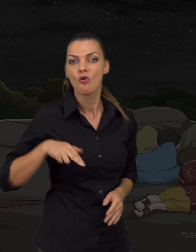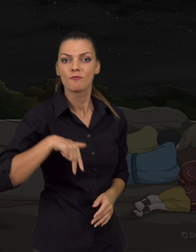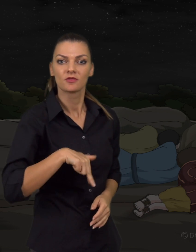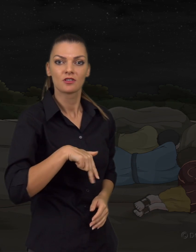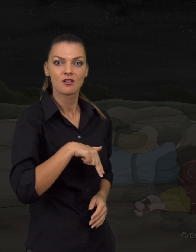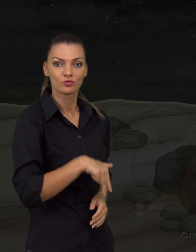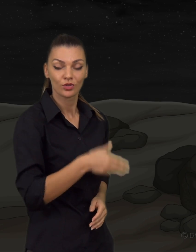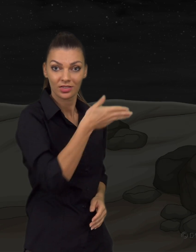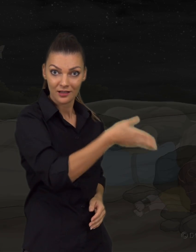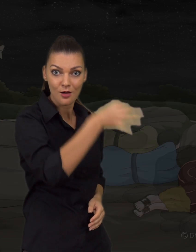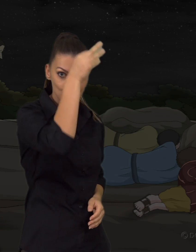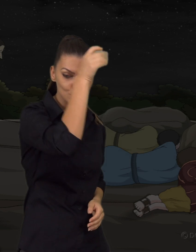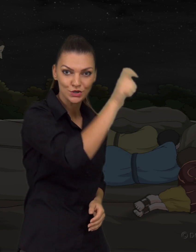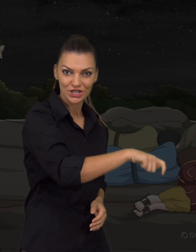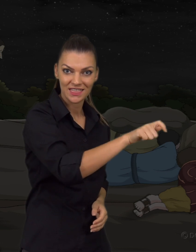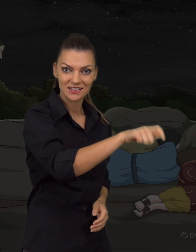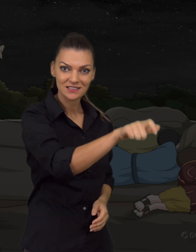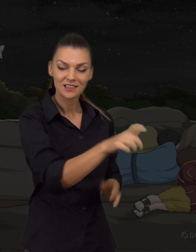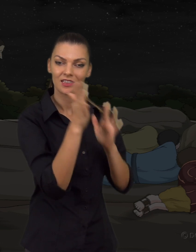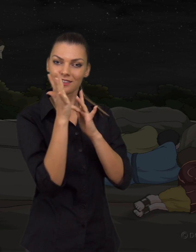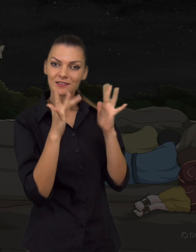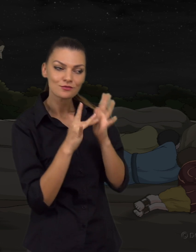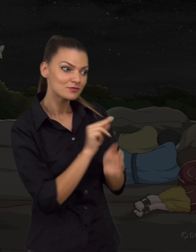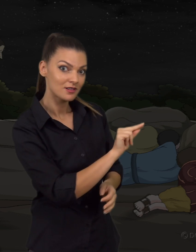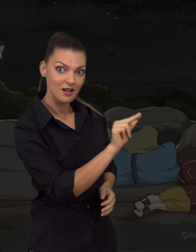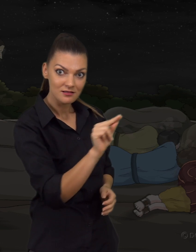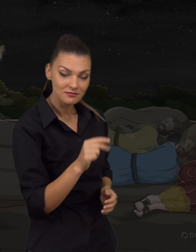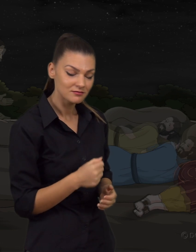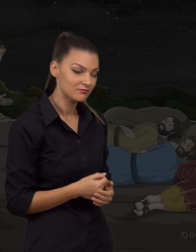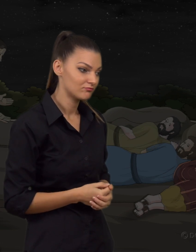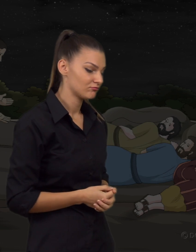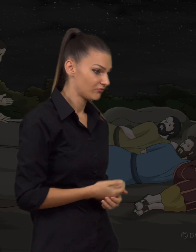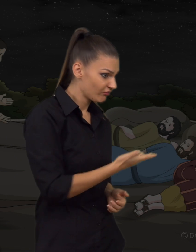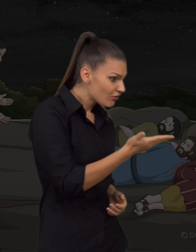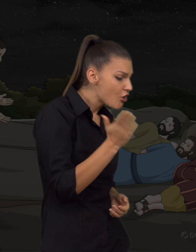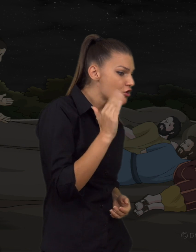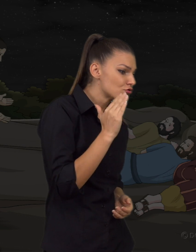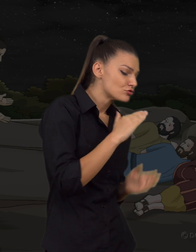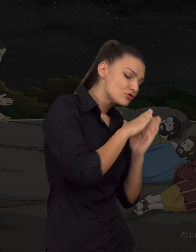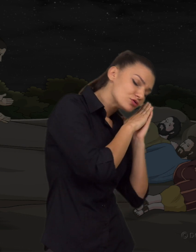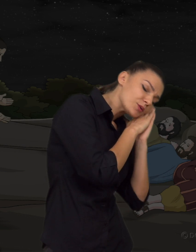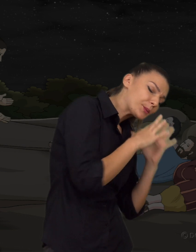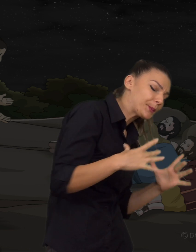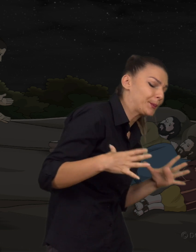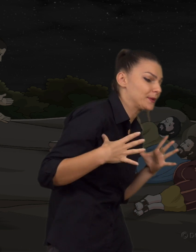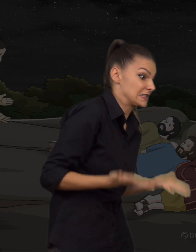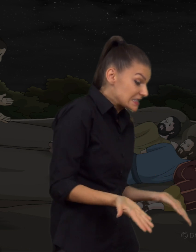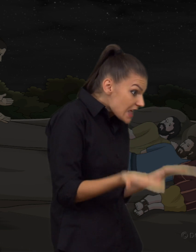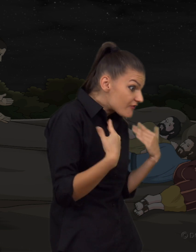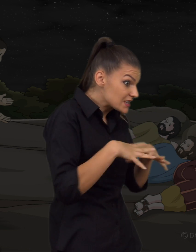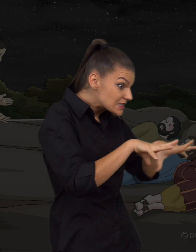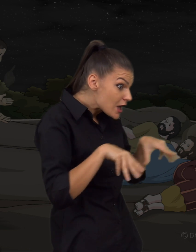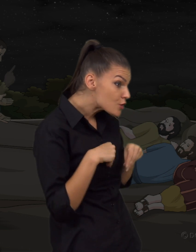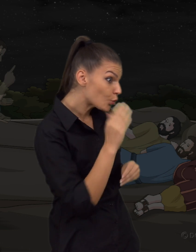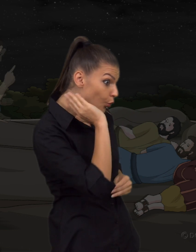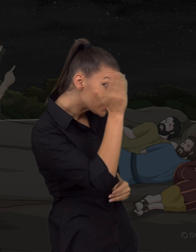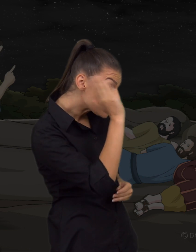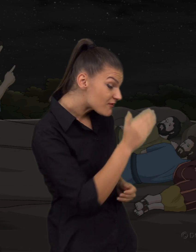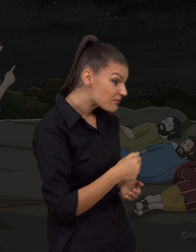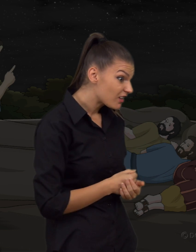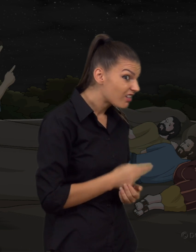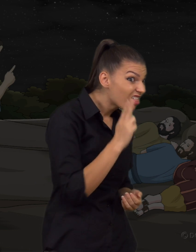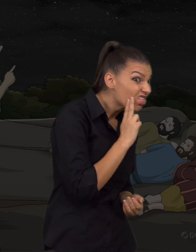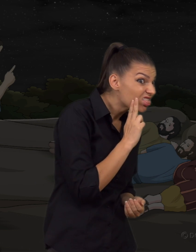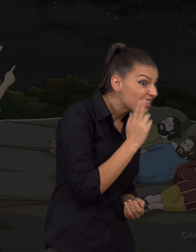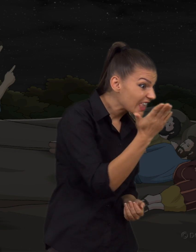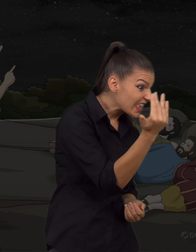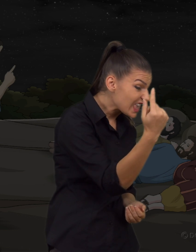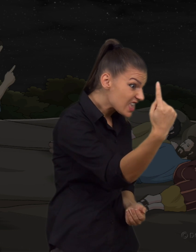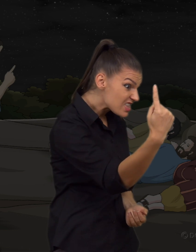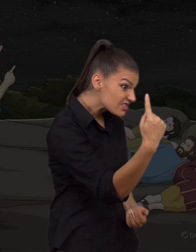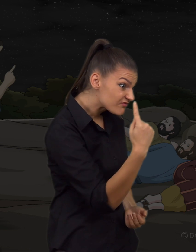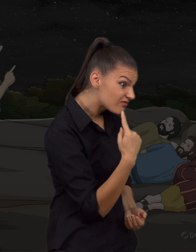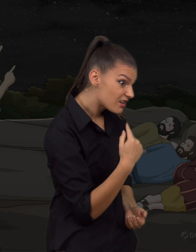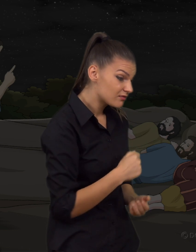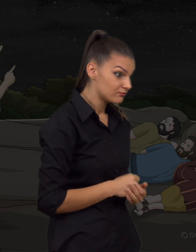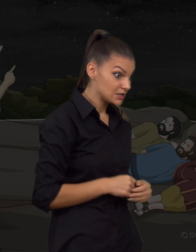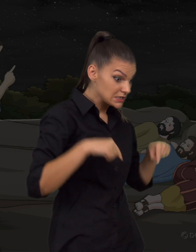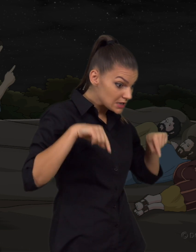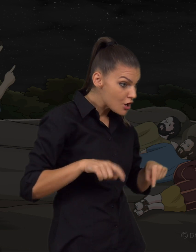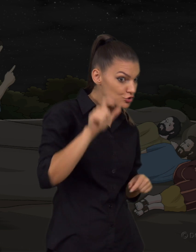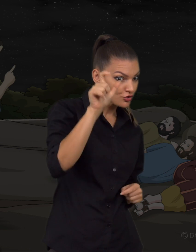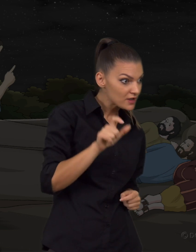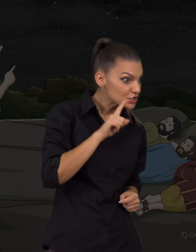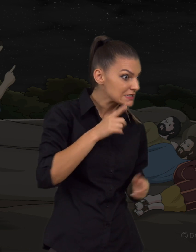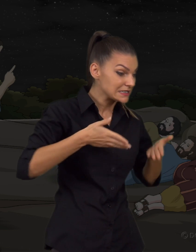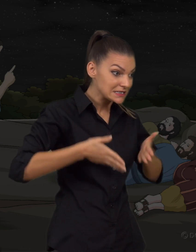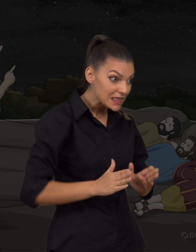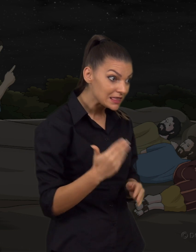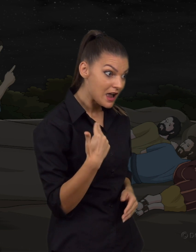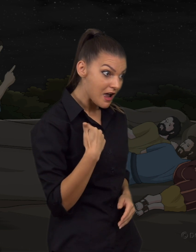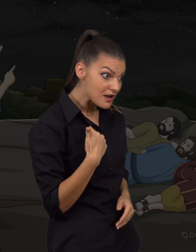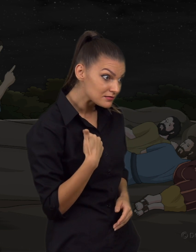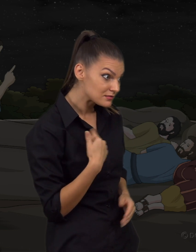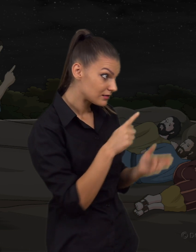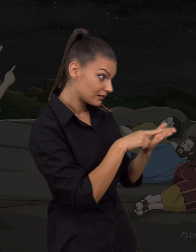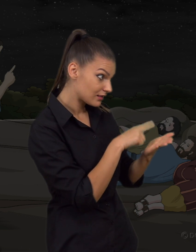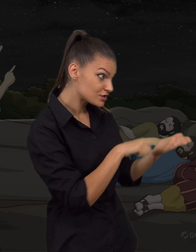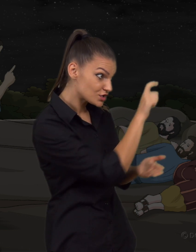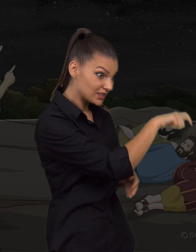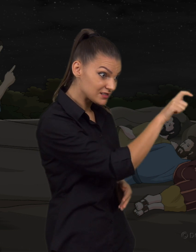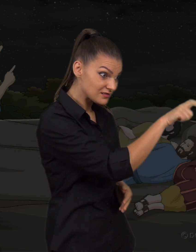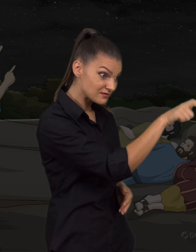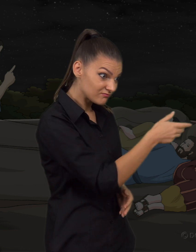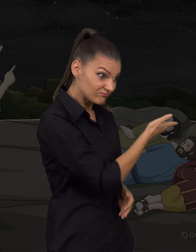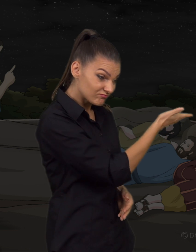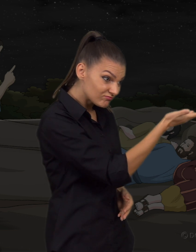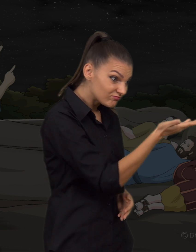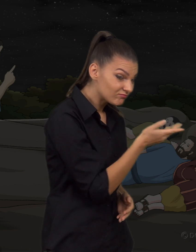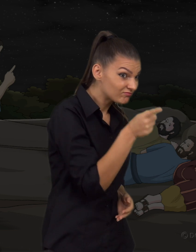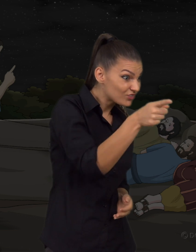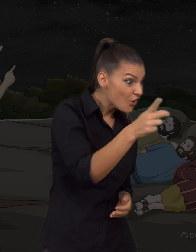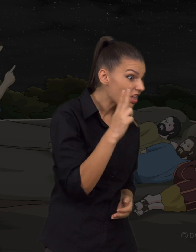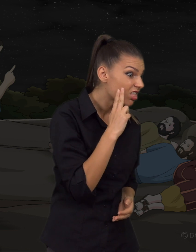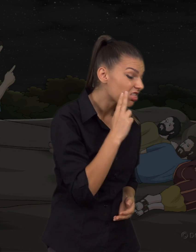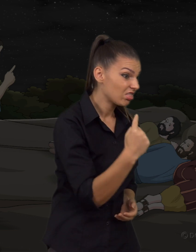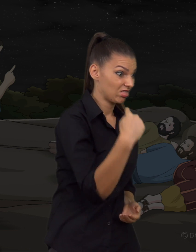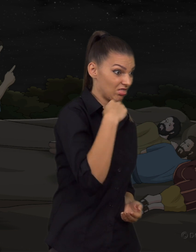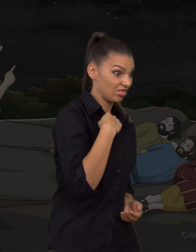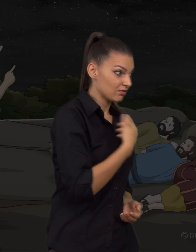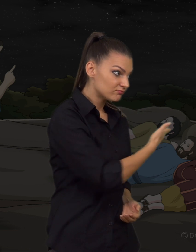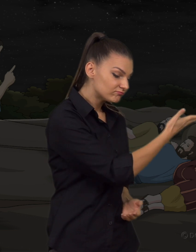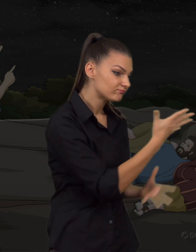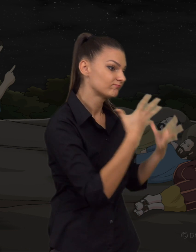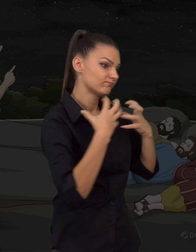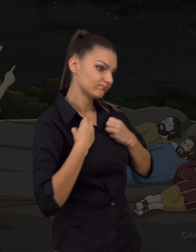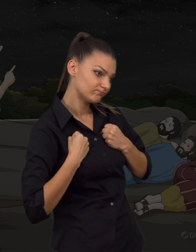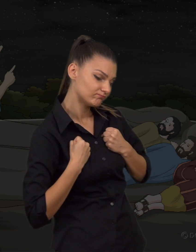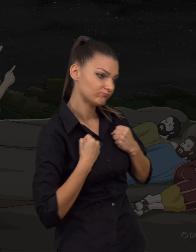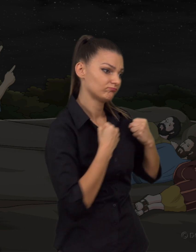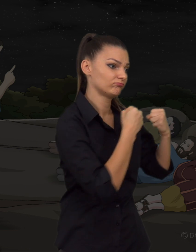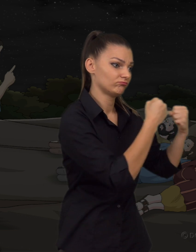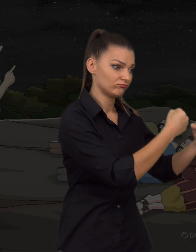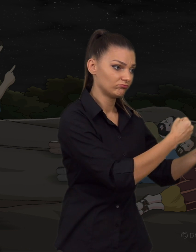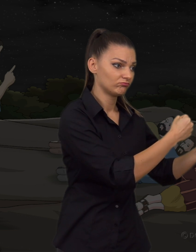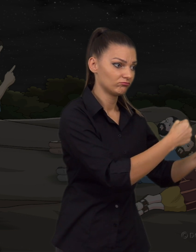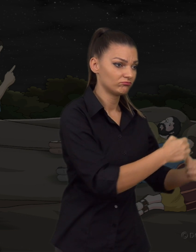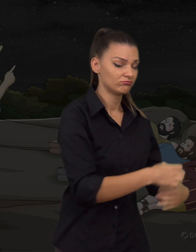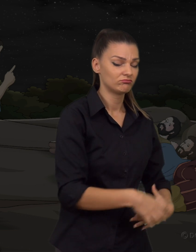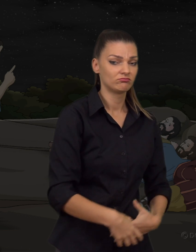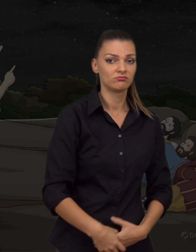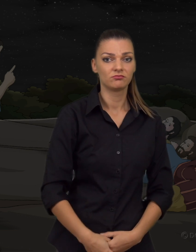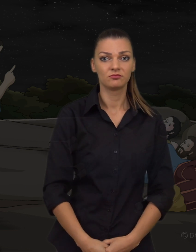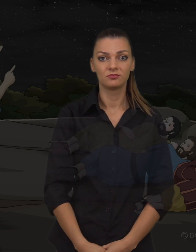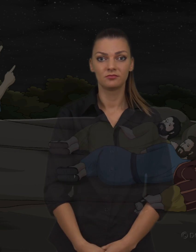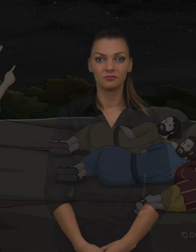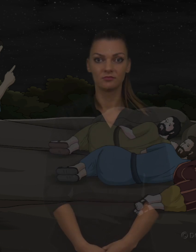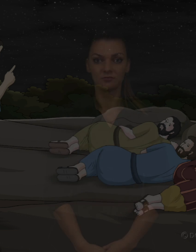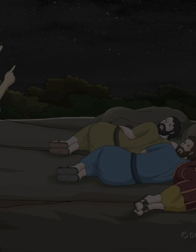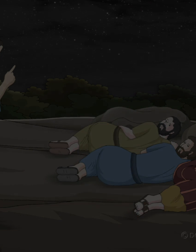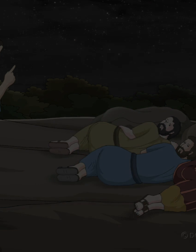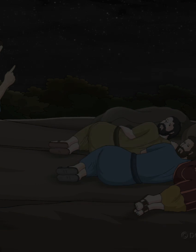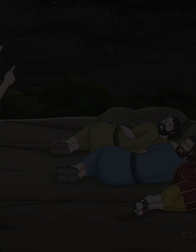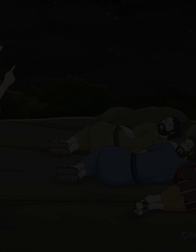Then He returned to the disciples and said, “Are you still sleeping and resting? Look, the hour is near, and the Son of Man is betrayed into the hands of sinners. Rise, let us go! See, My betrayer is approaching!” Then an angel from heaven appeared to Him and strengthened Him. And in His anguish, He prayed more earnestly, and His sweat became like drops of blood falling to the ground.